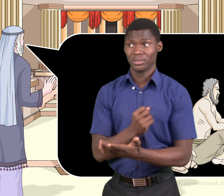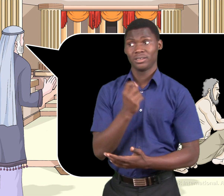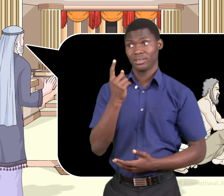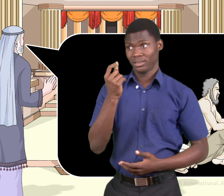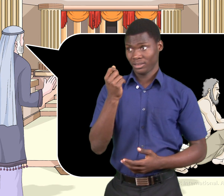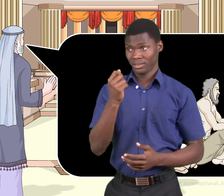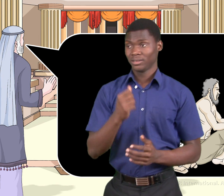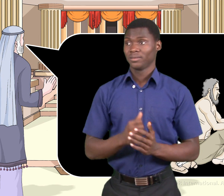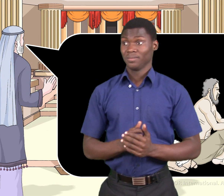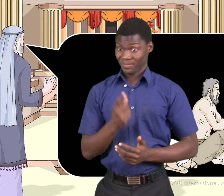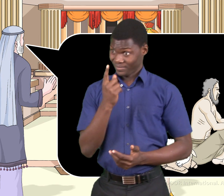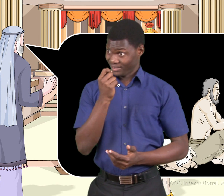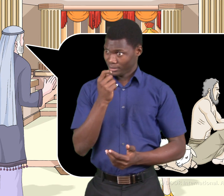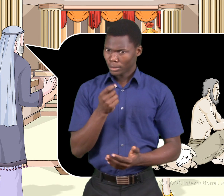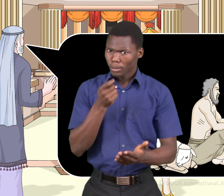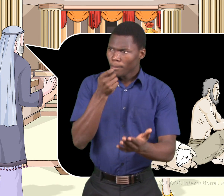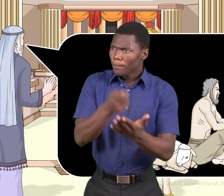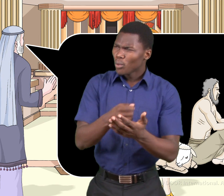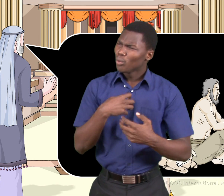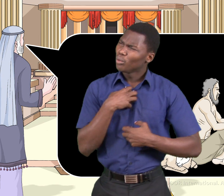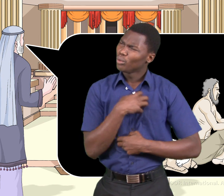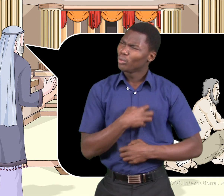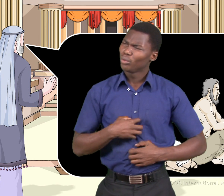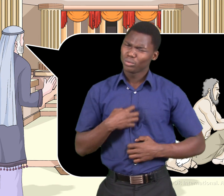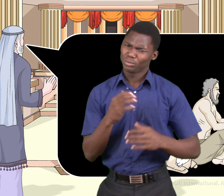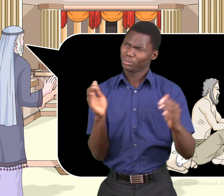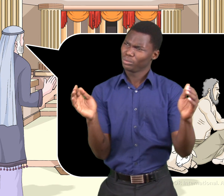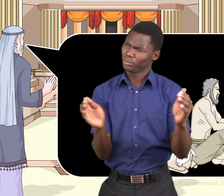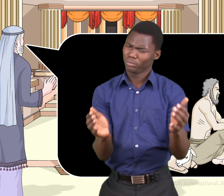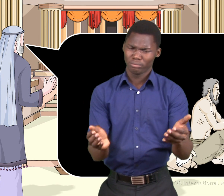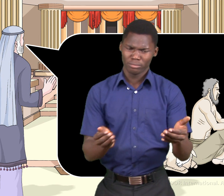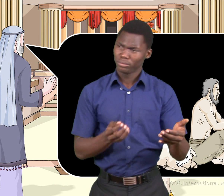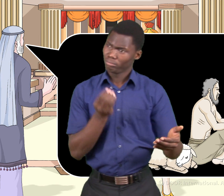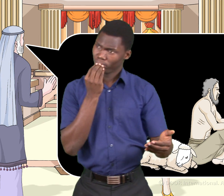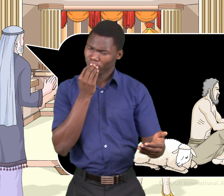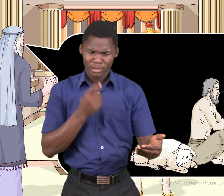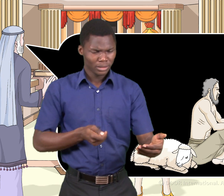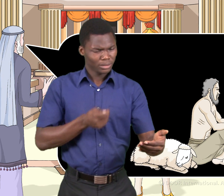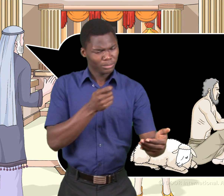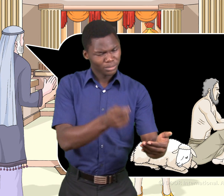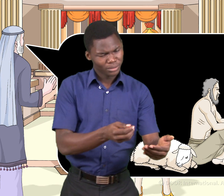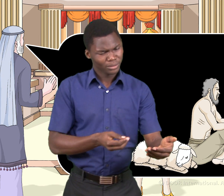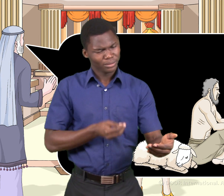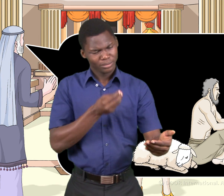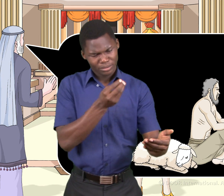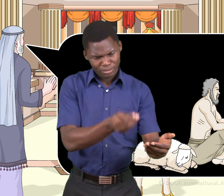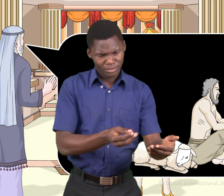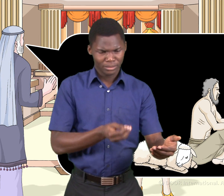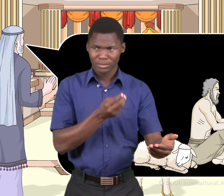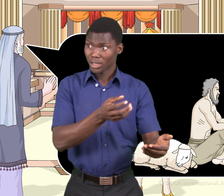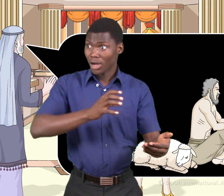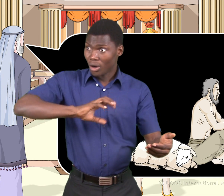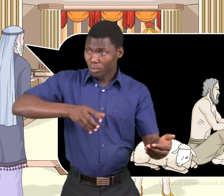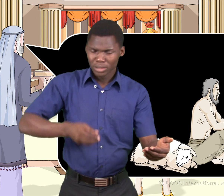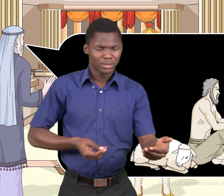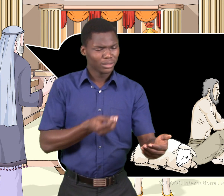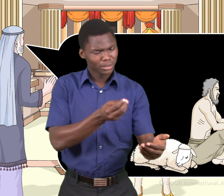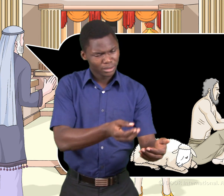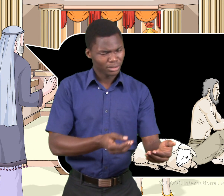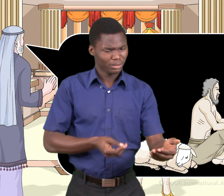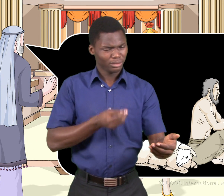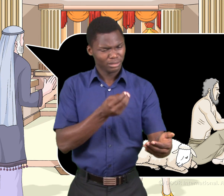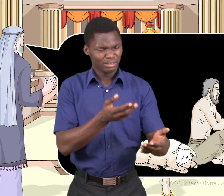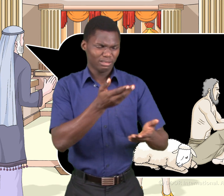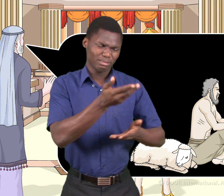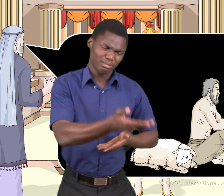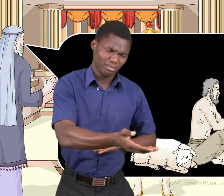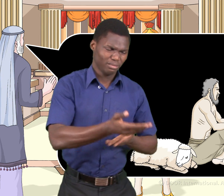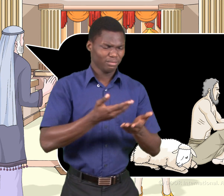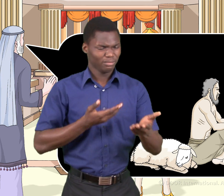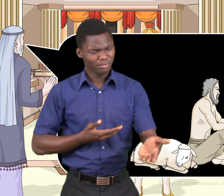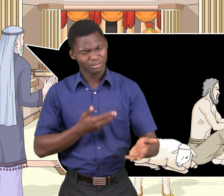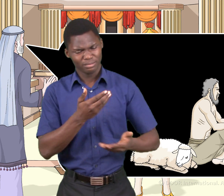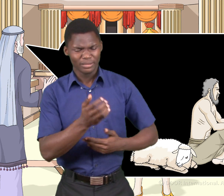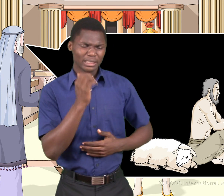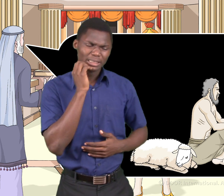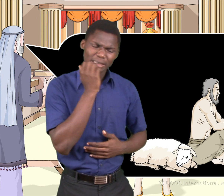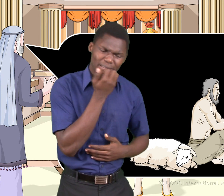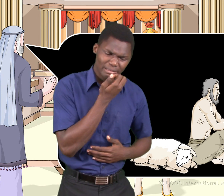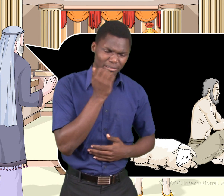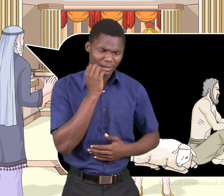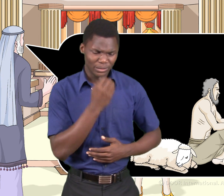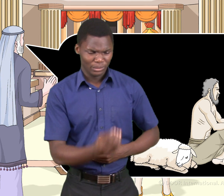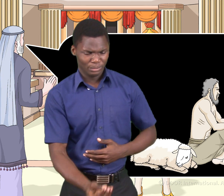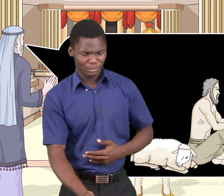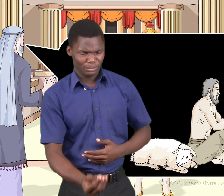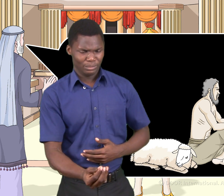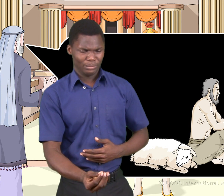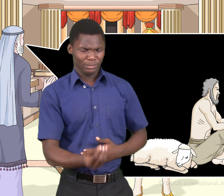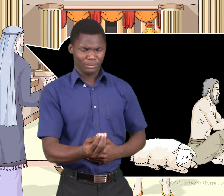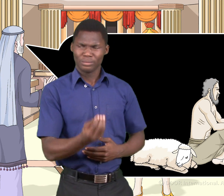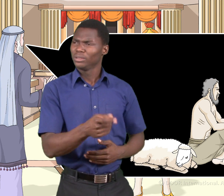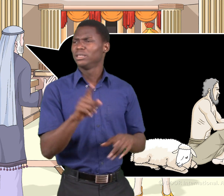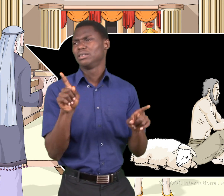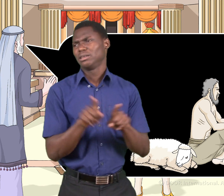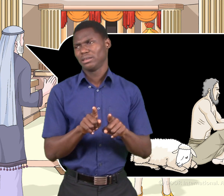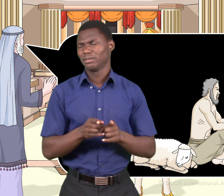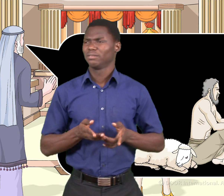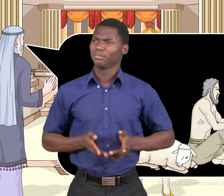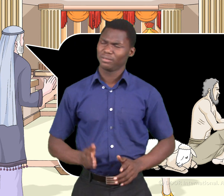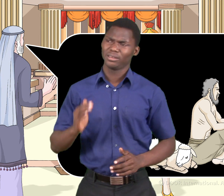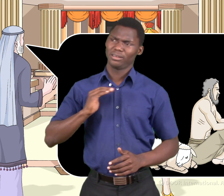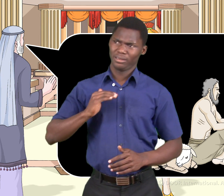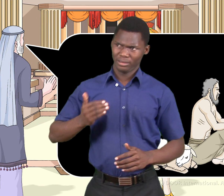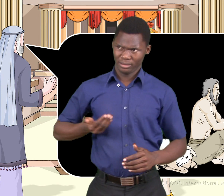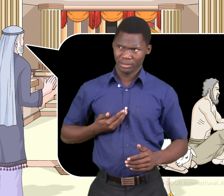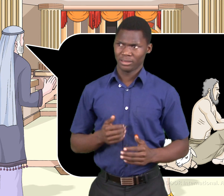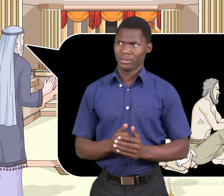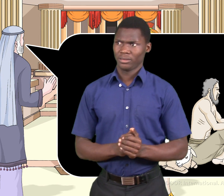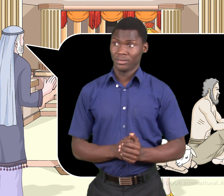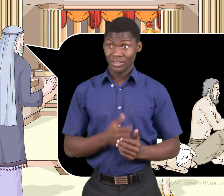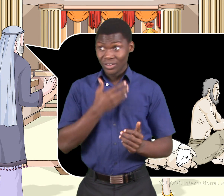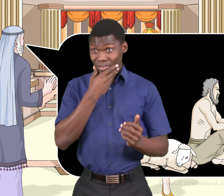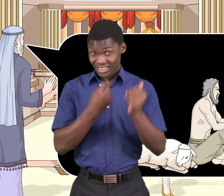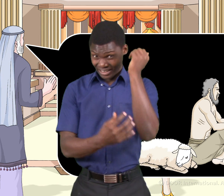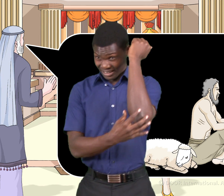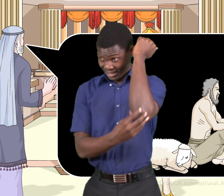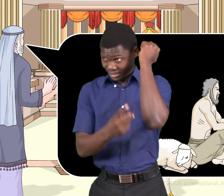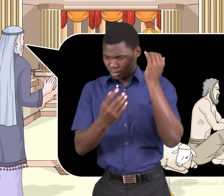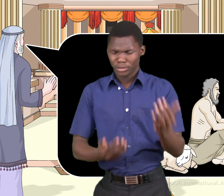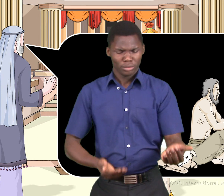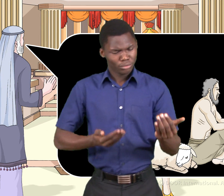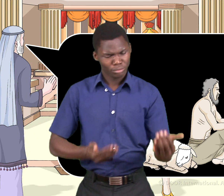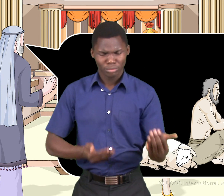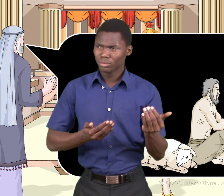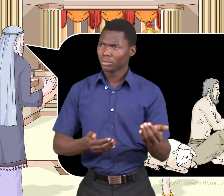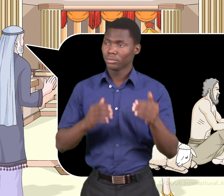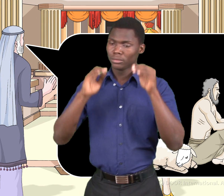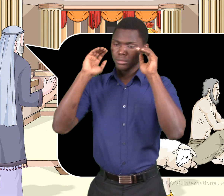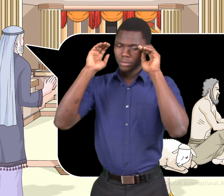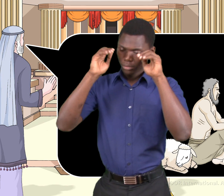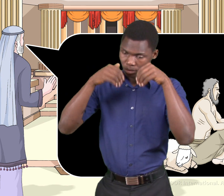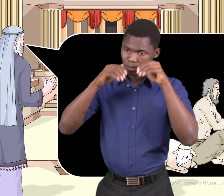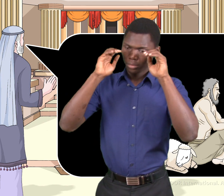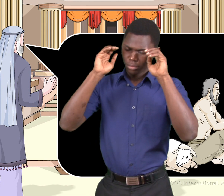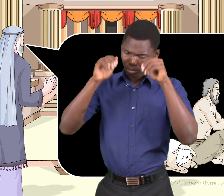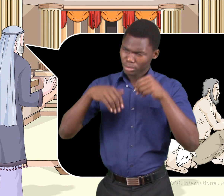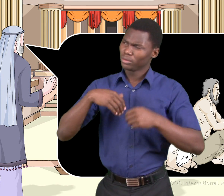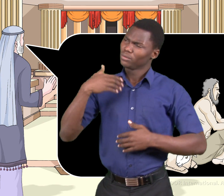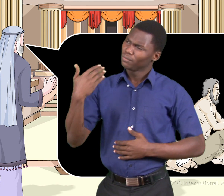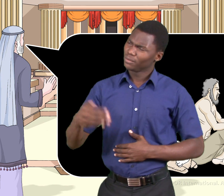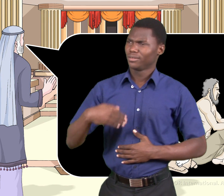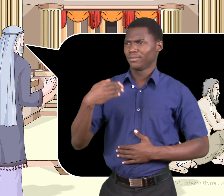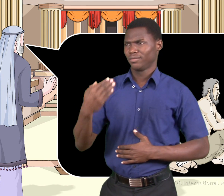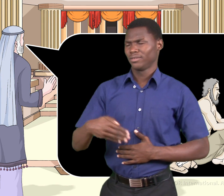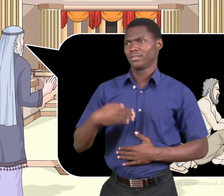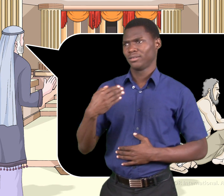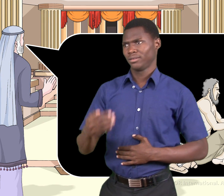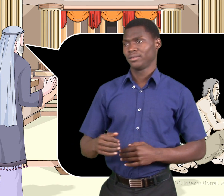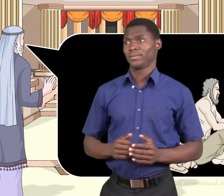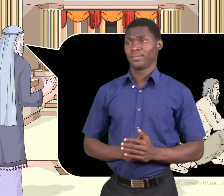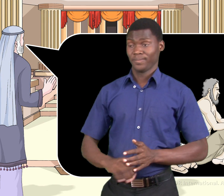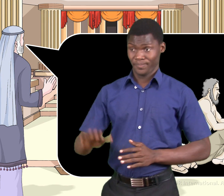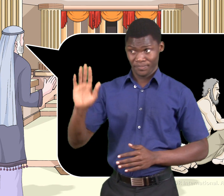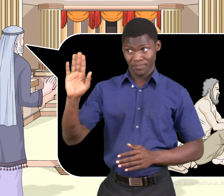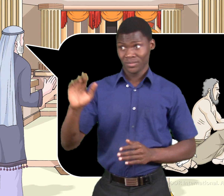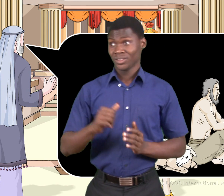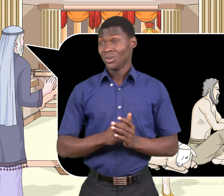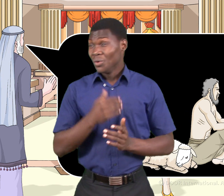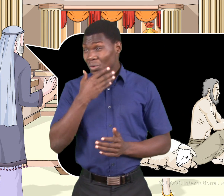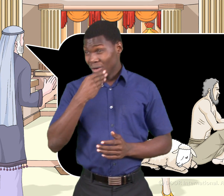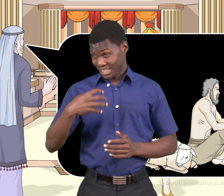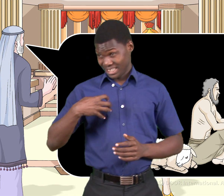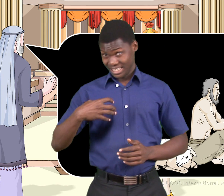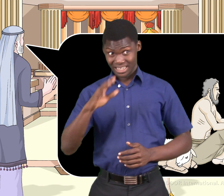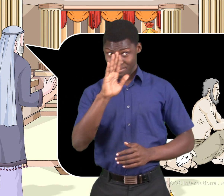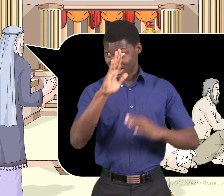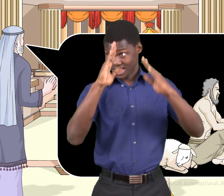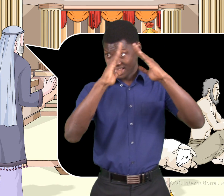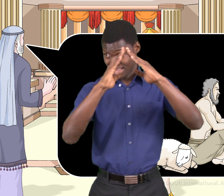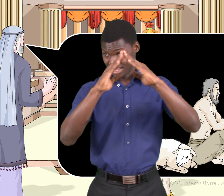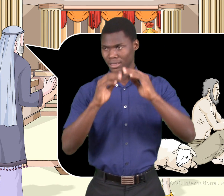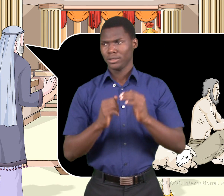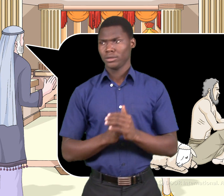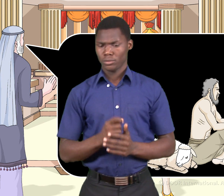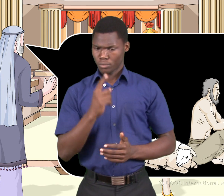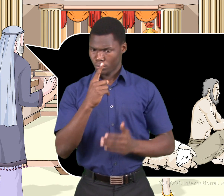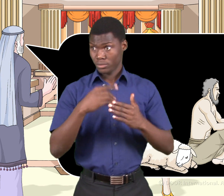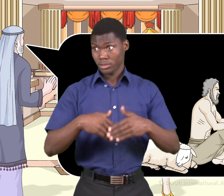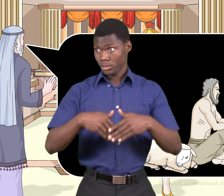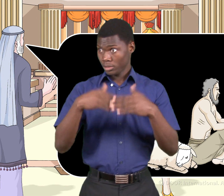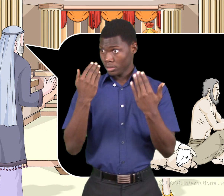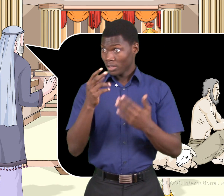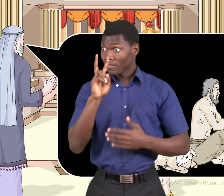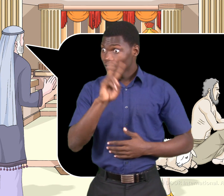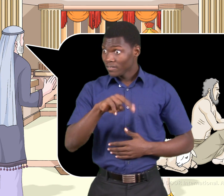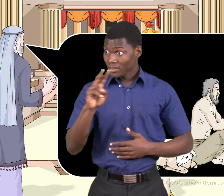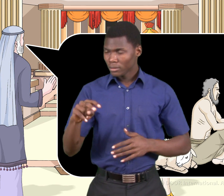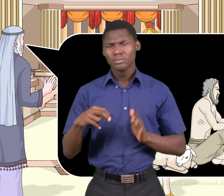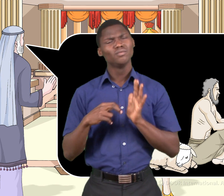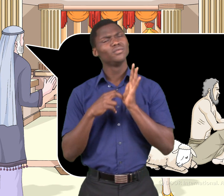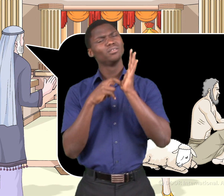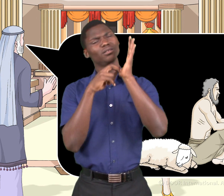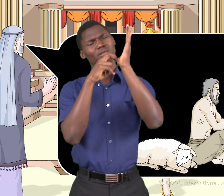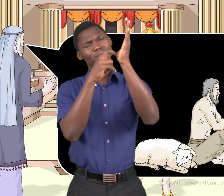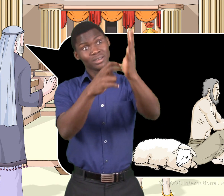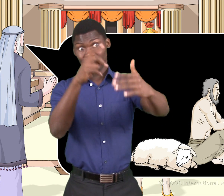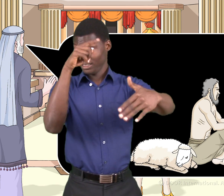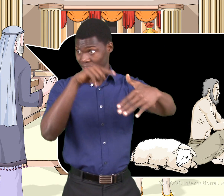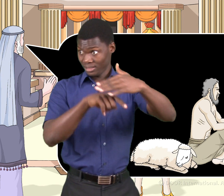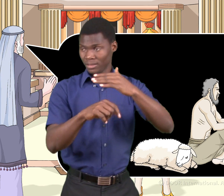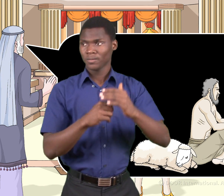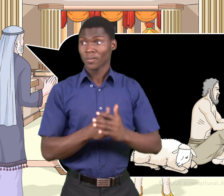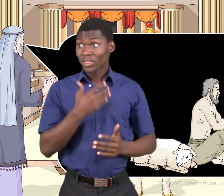He raised it, and it grew up with him and his children. It shared his food and drank from his cup; it slept in his arms and was like a daughter to him.